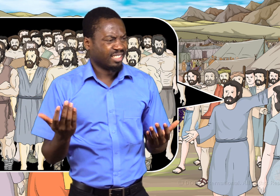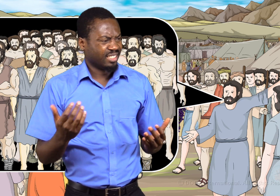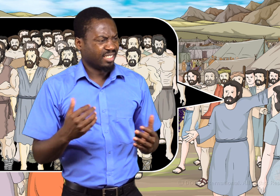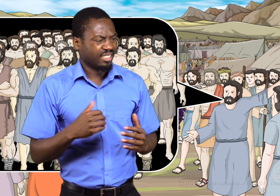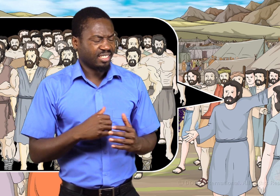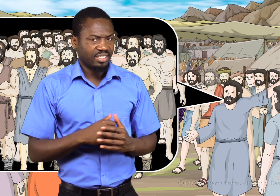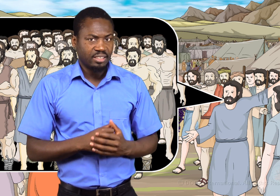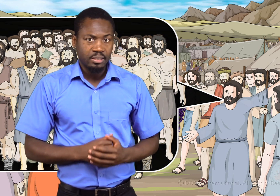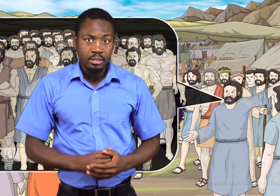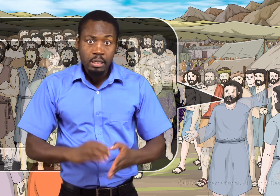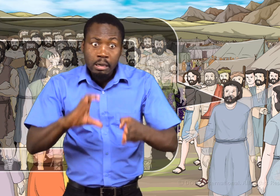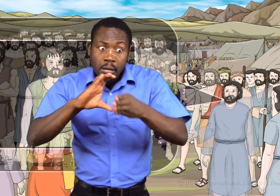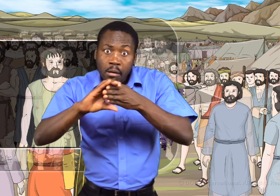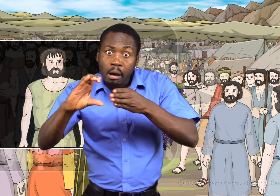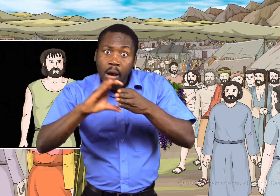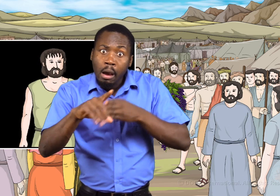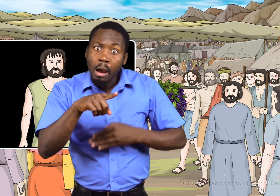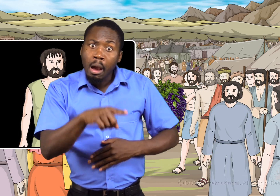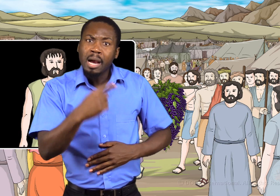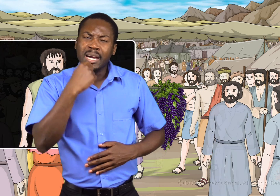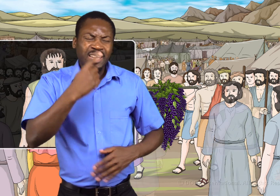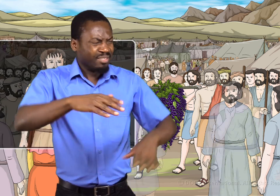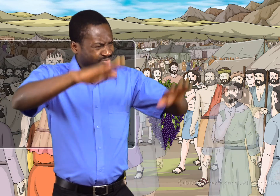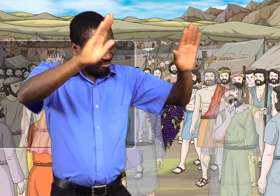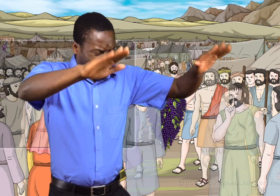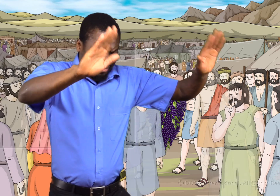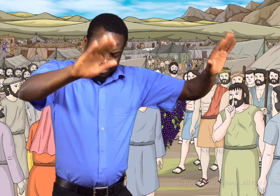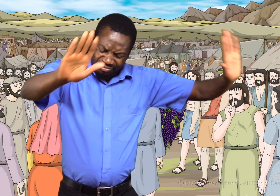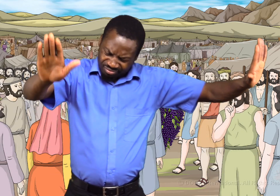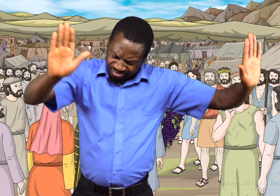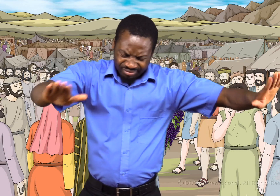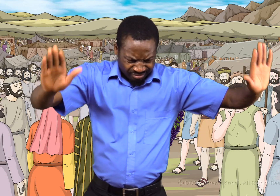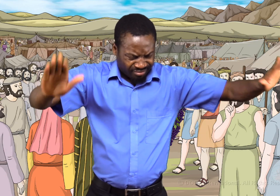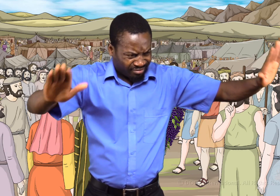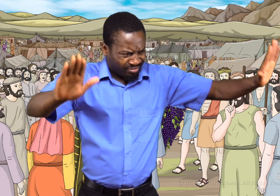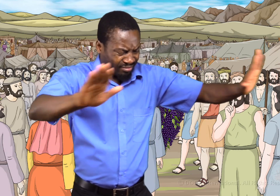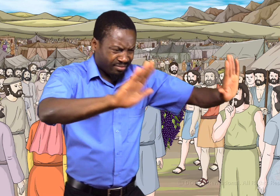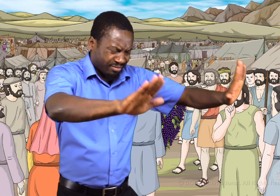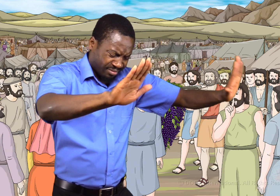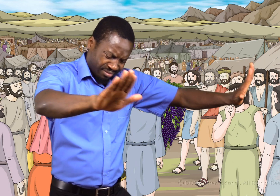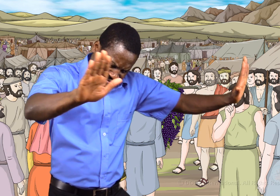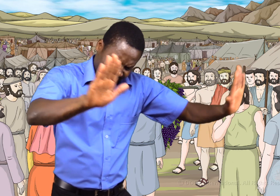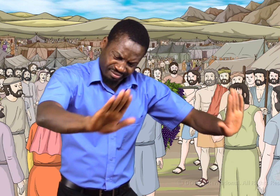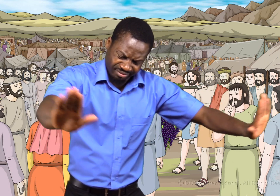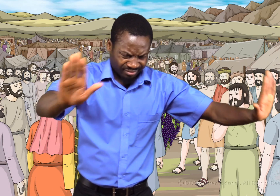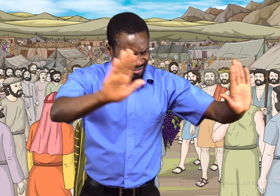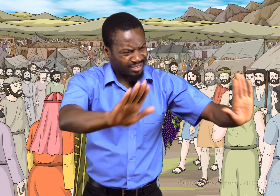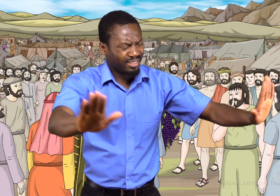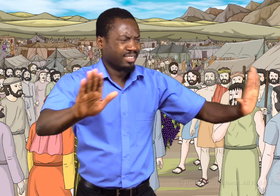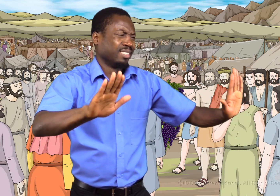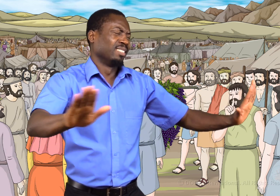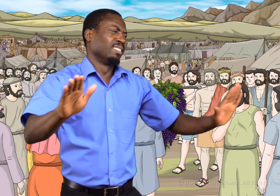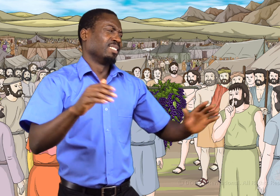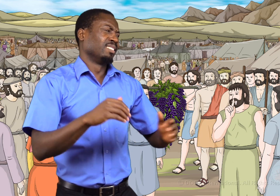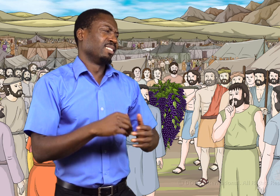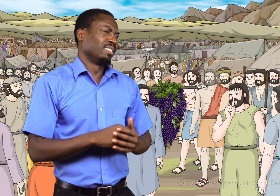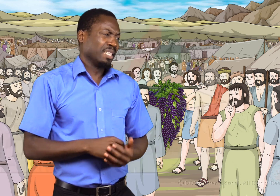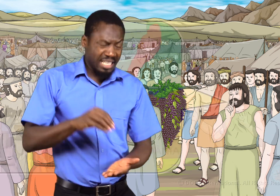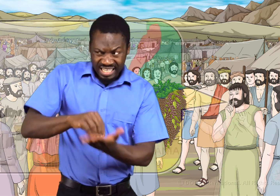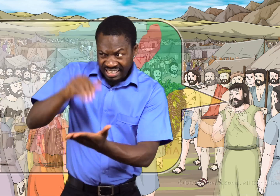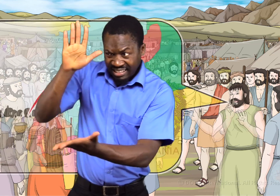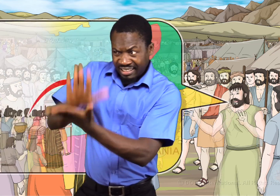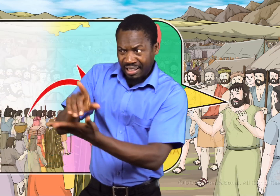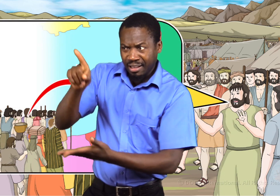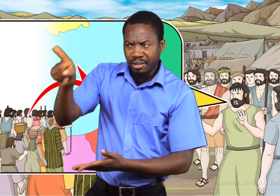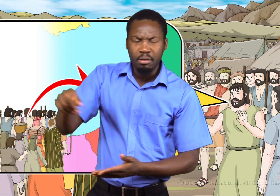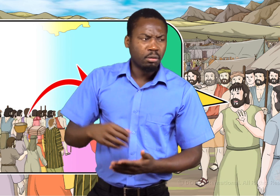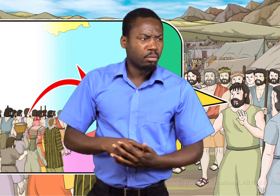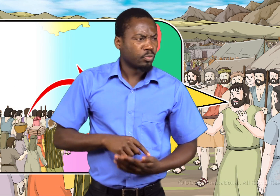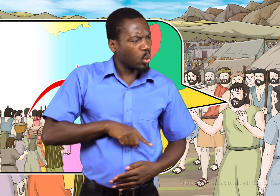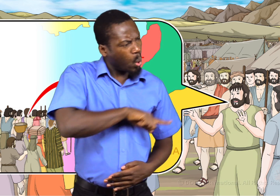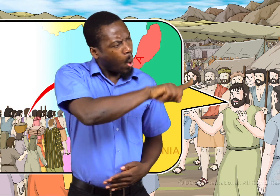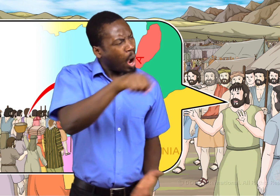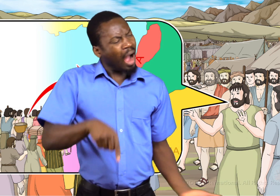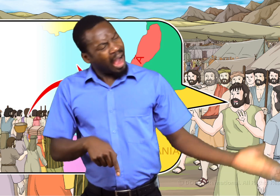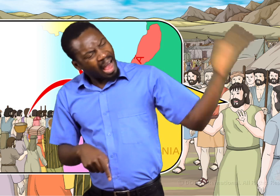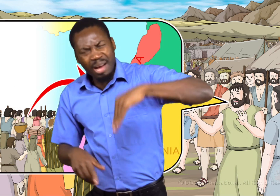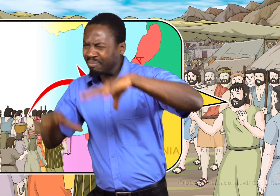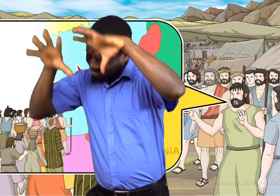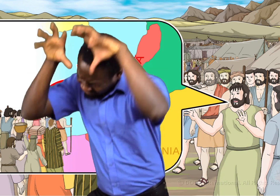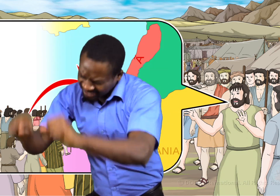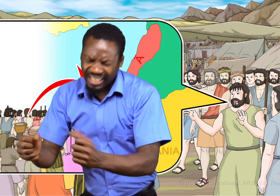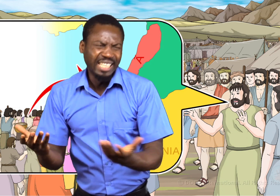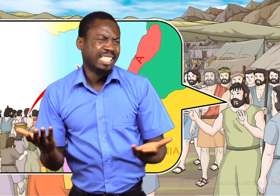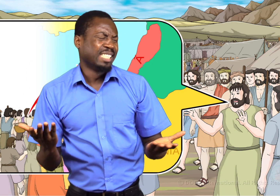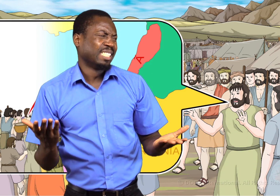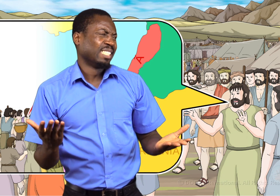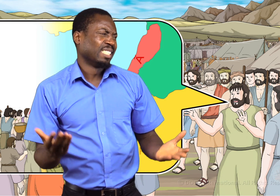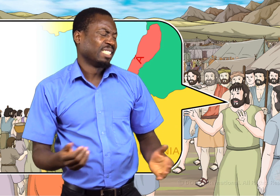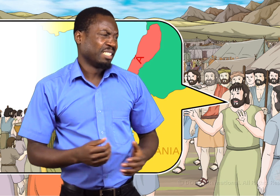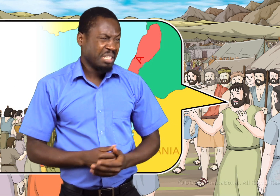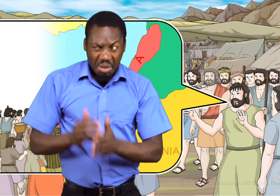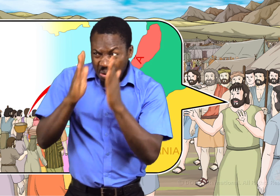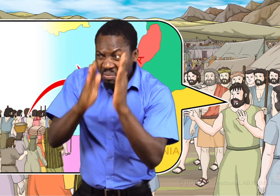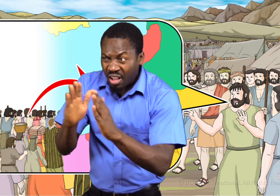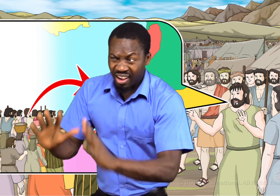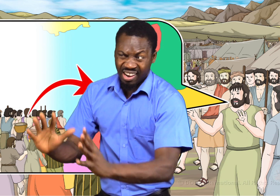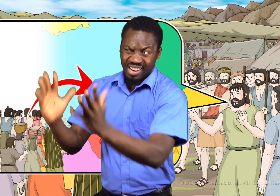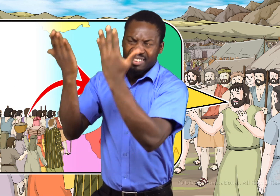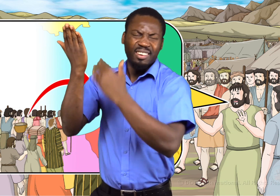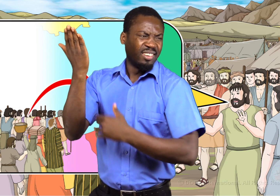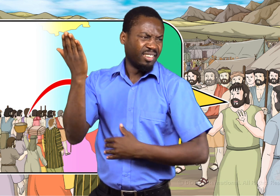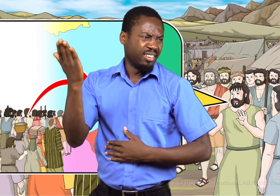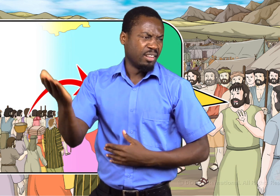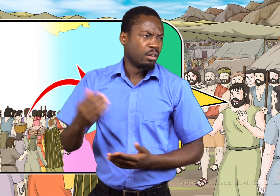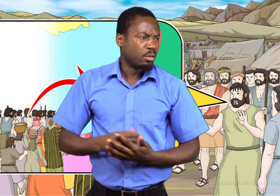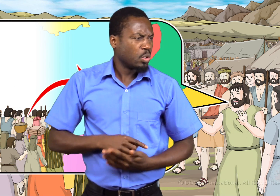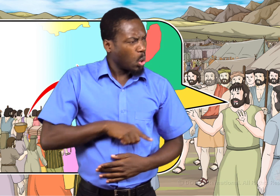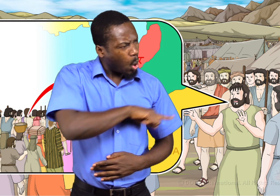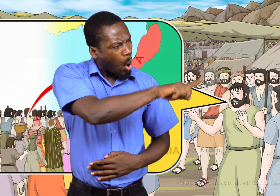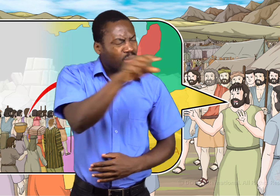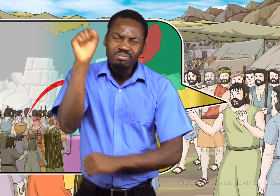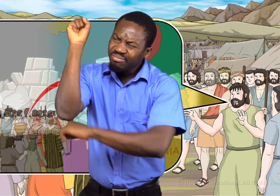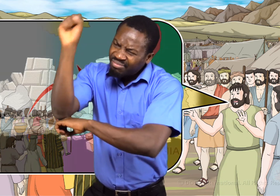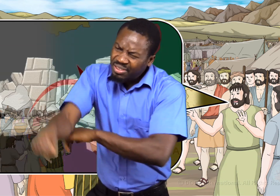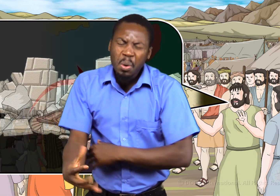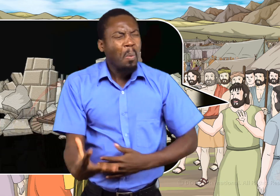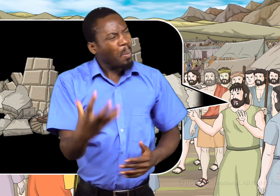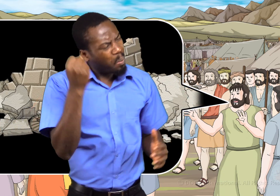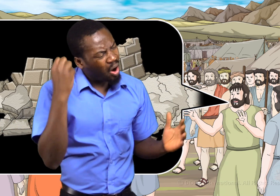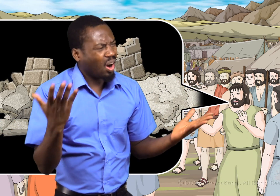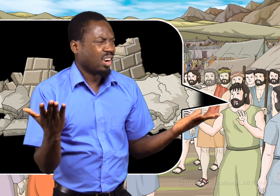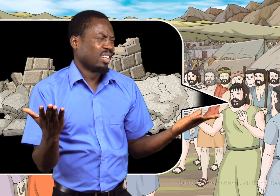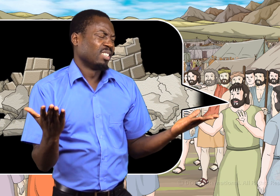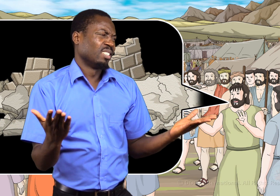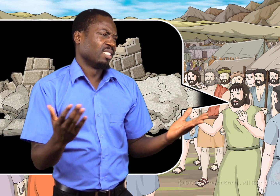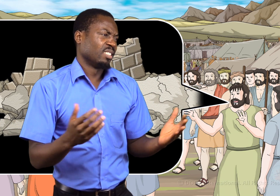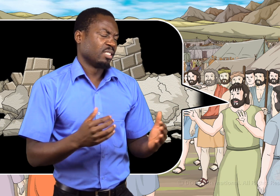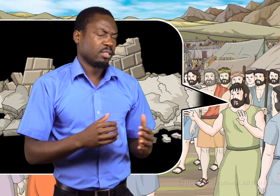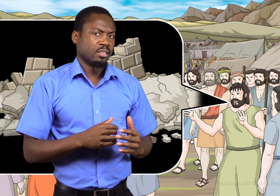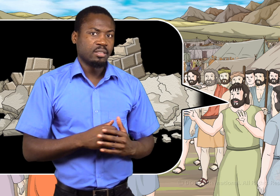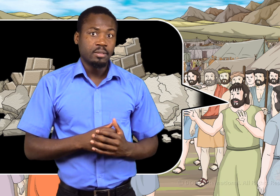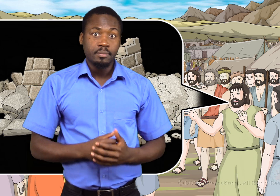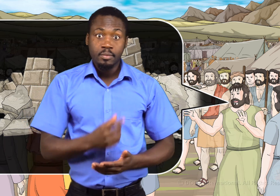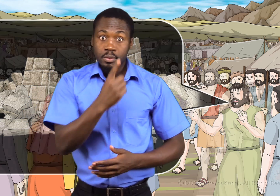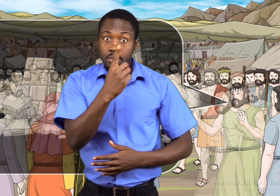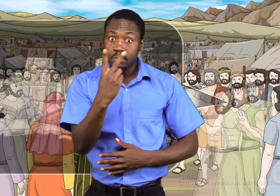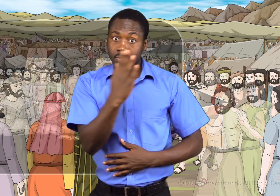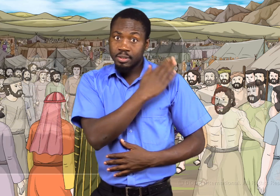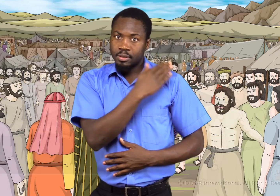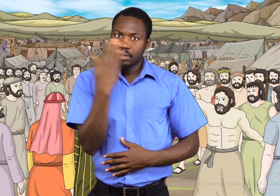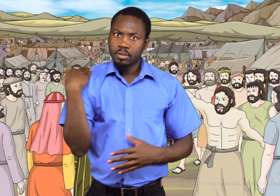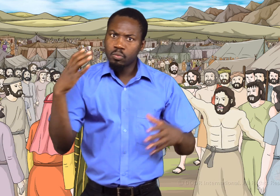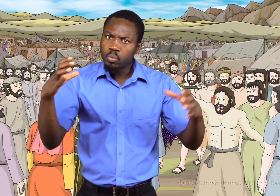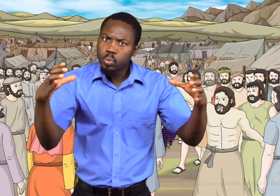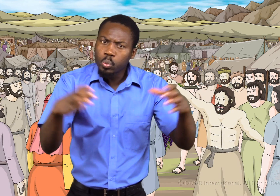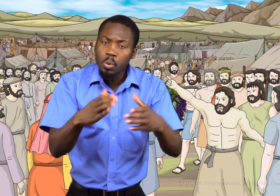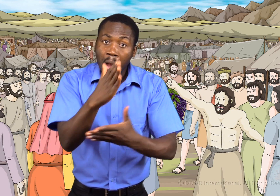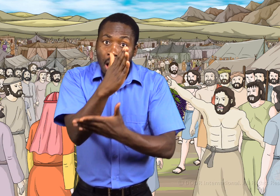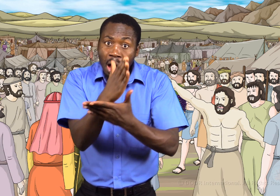Then Caleb quieted the people before Moses and said, “We must go up and take possession of the land, for we can certainly conquer it!”